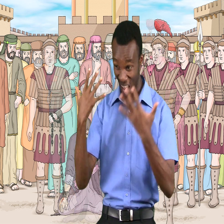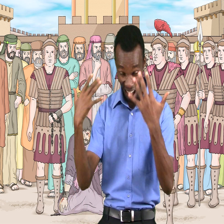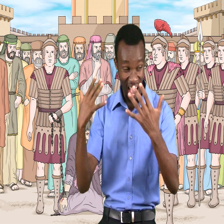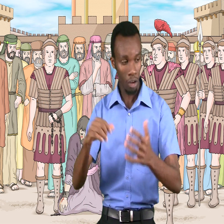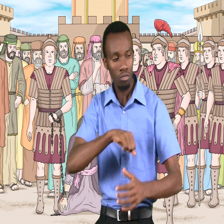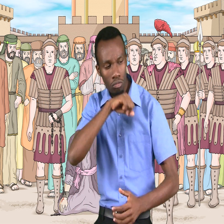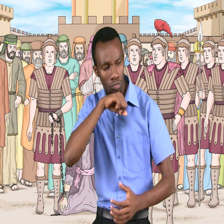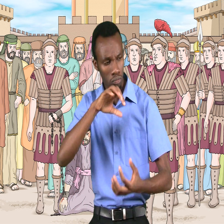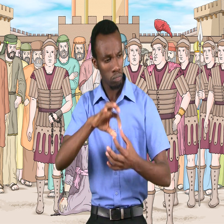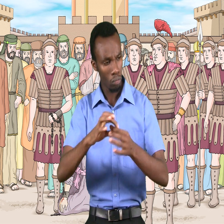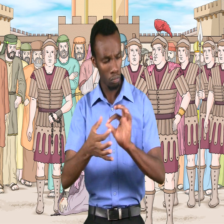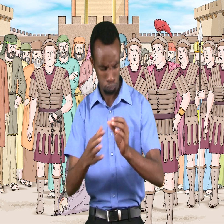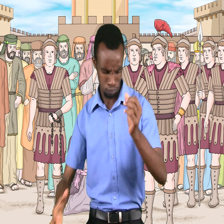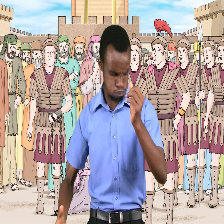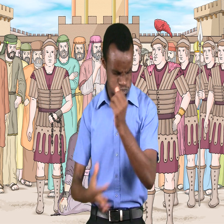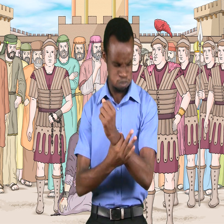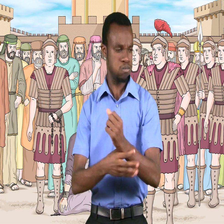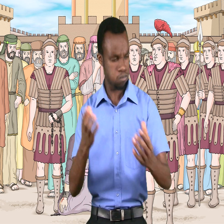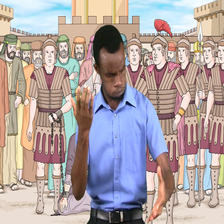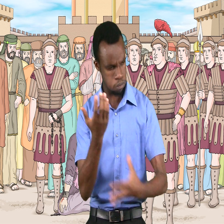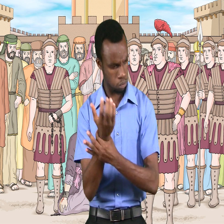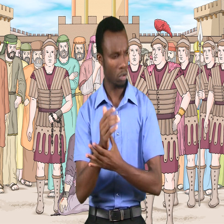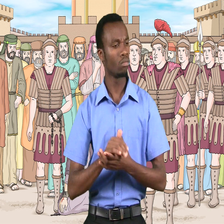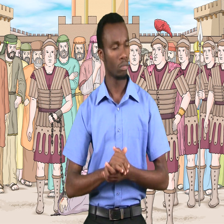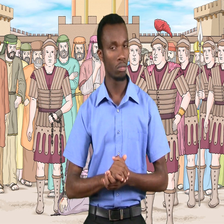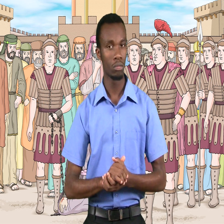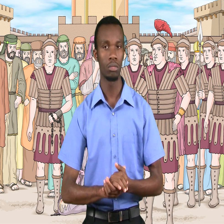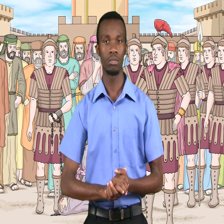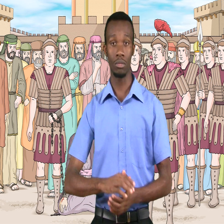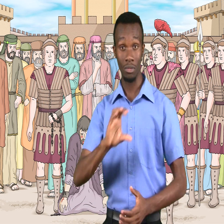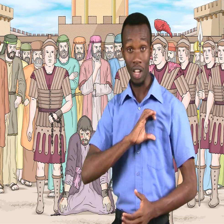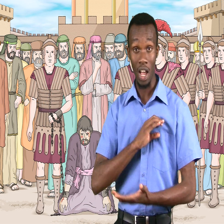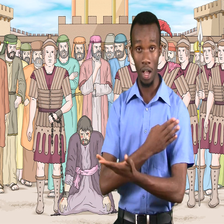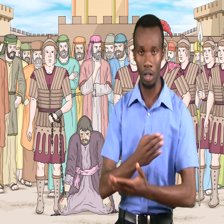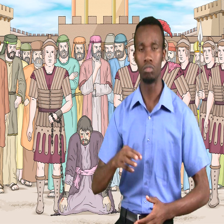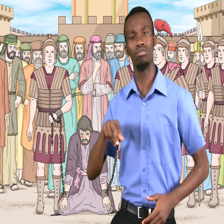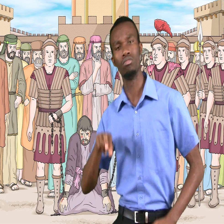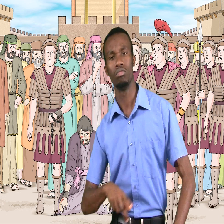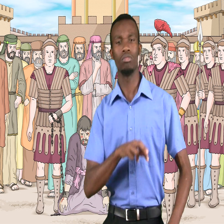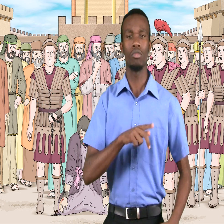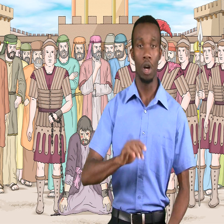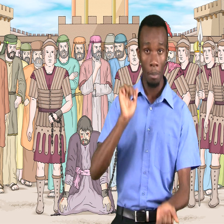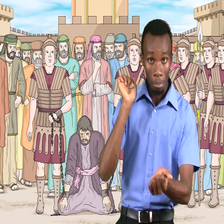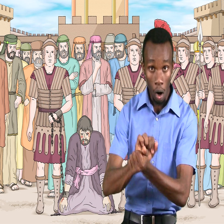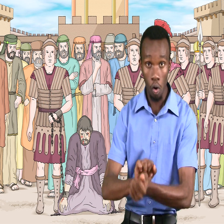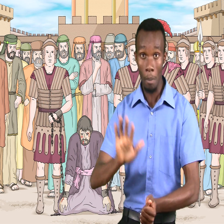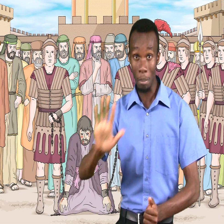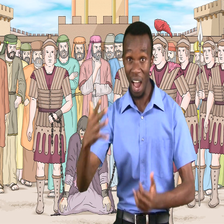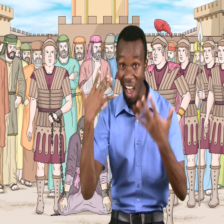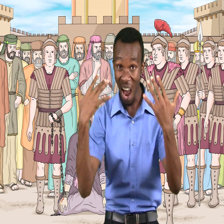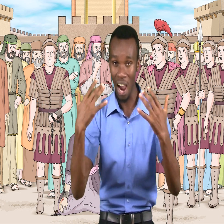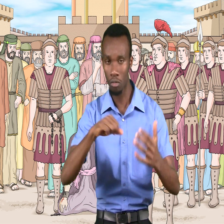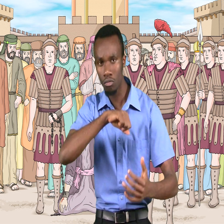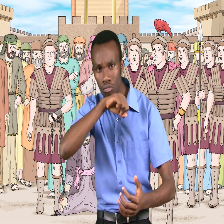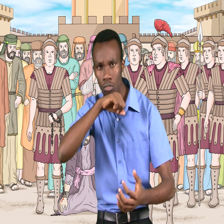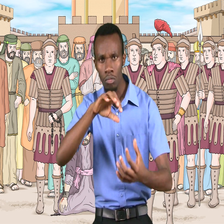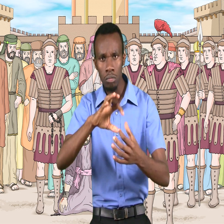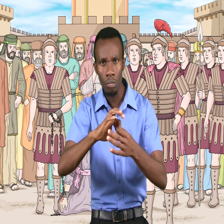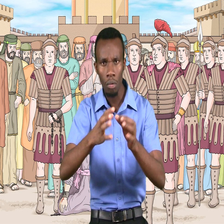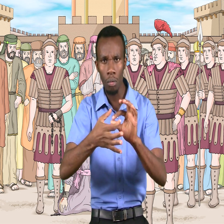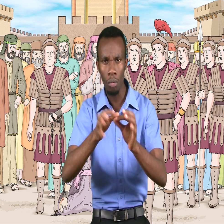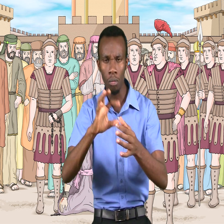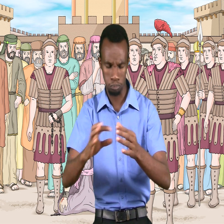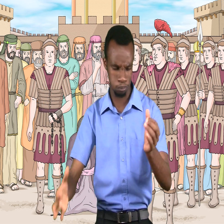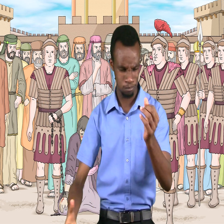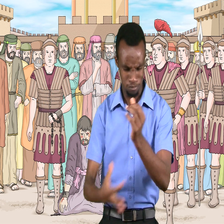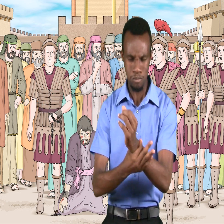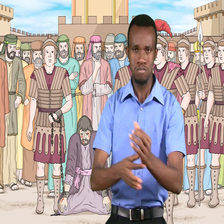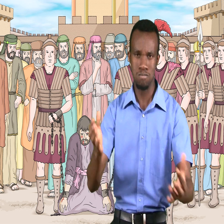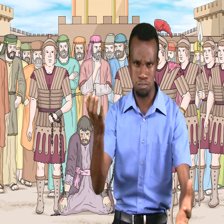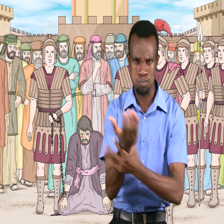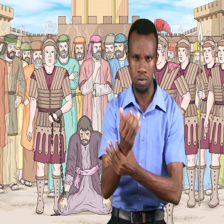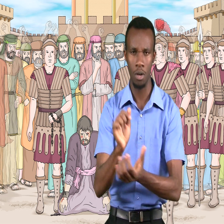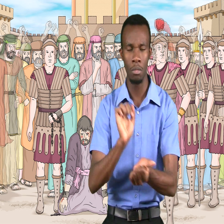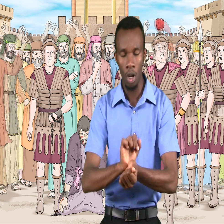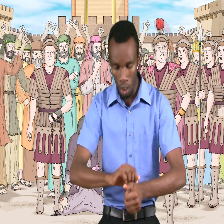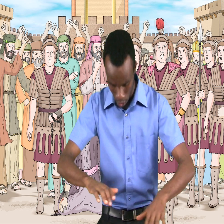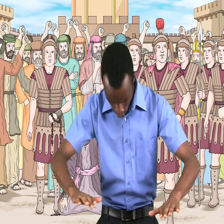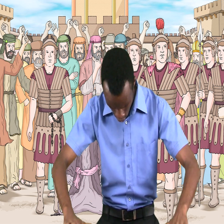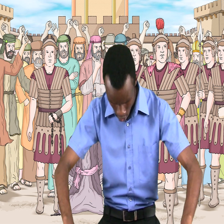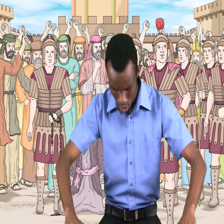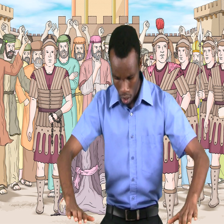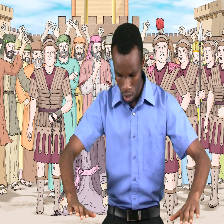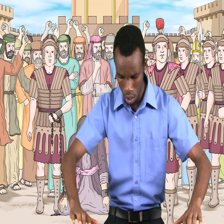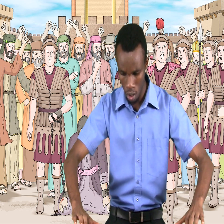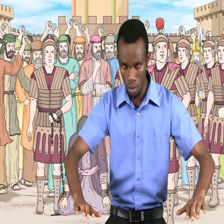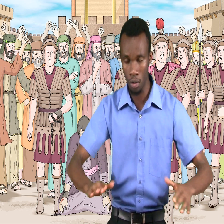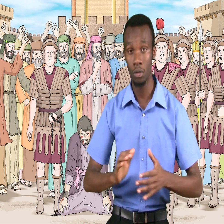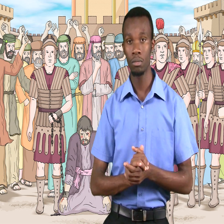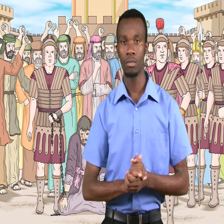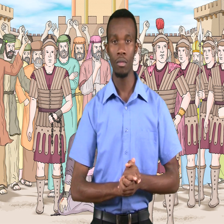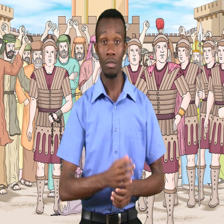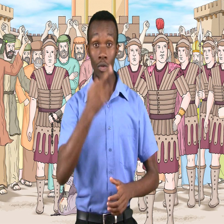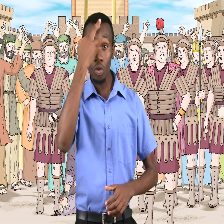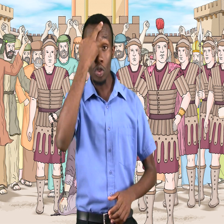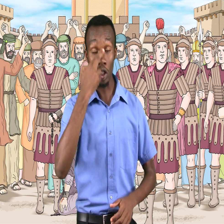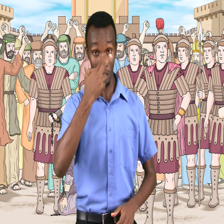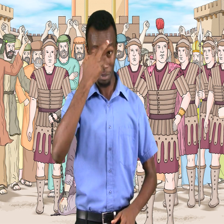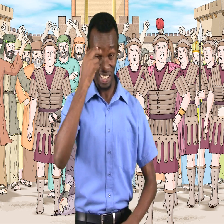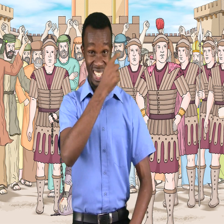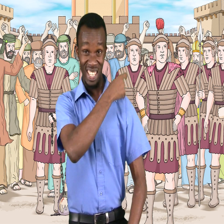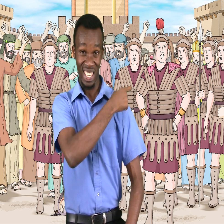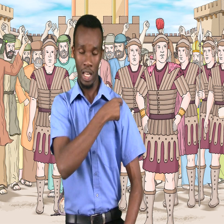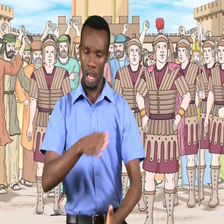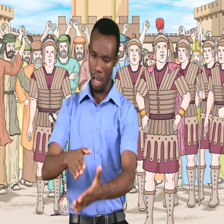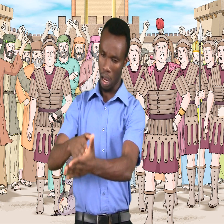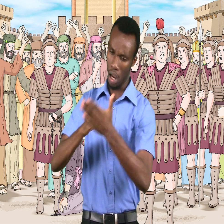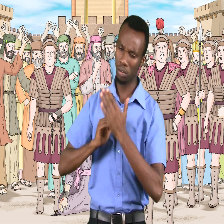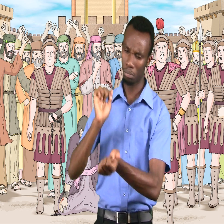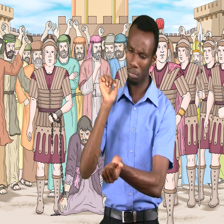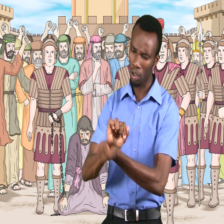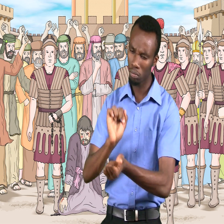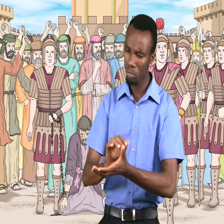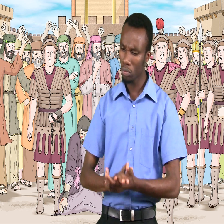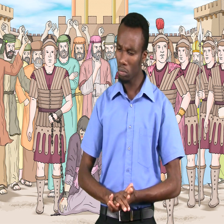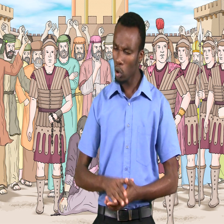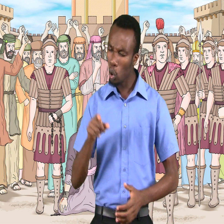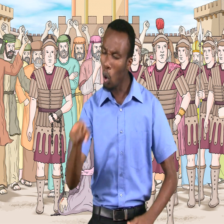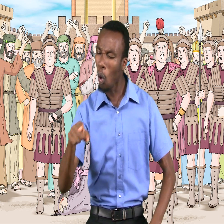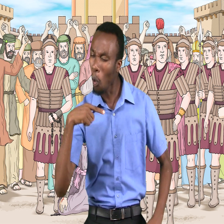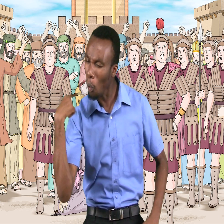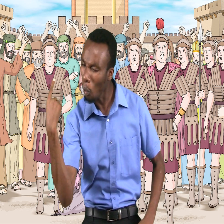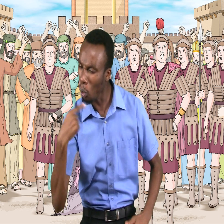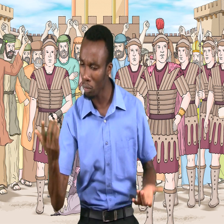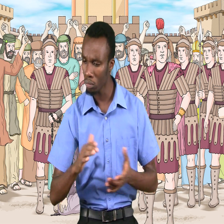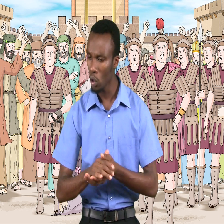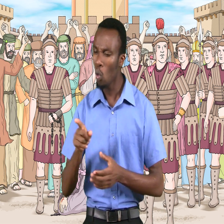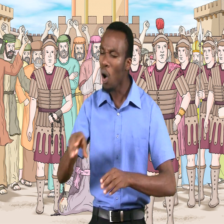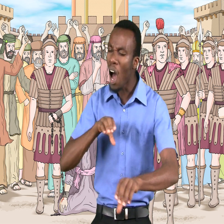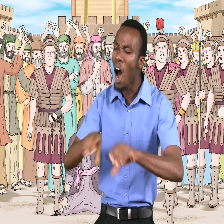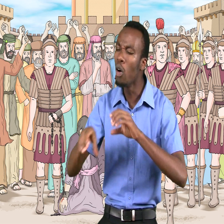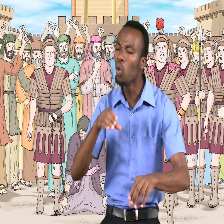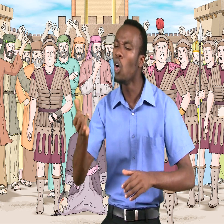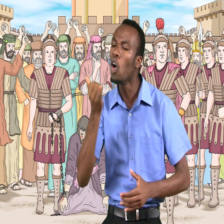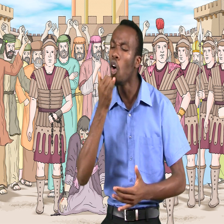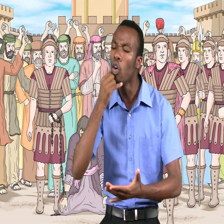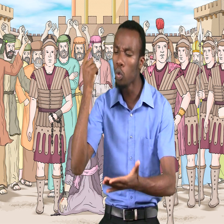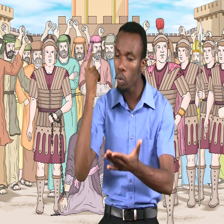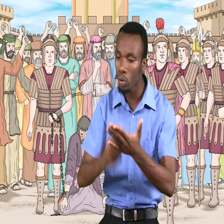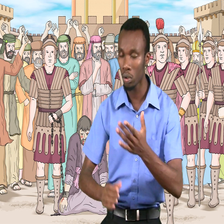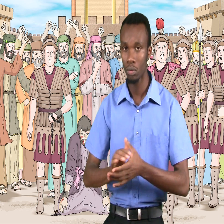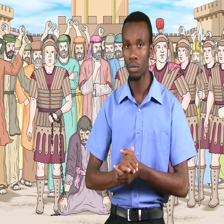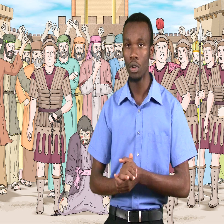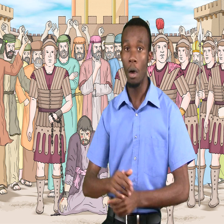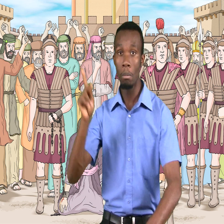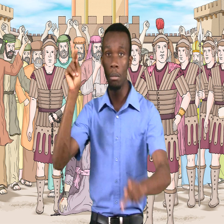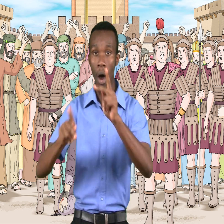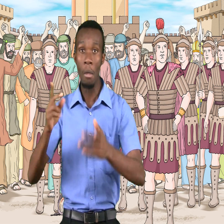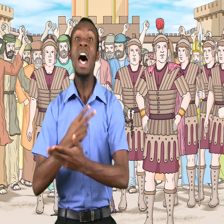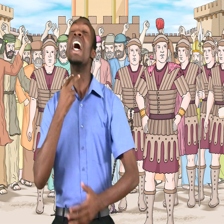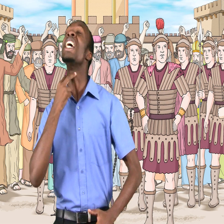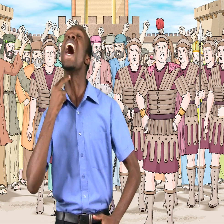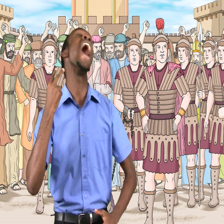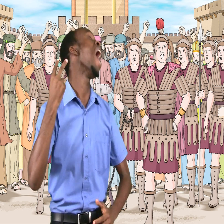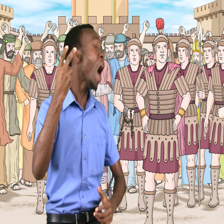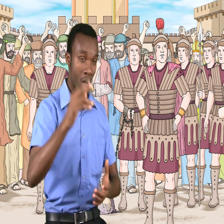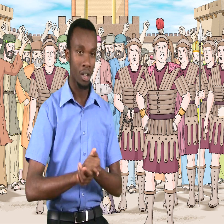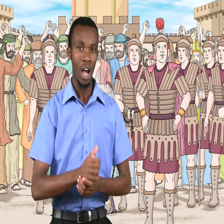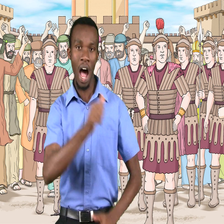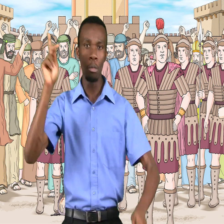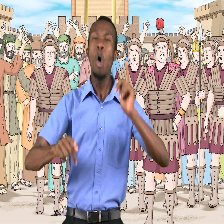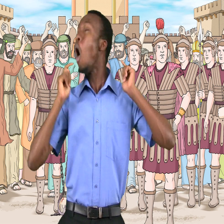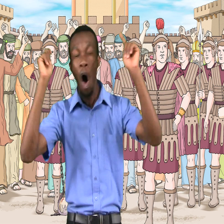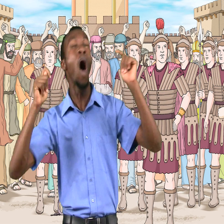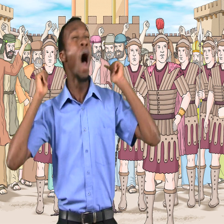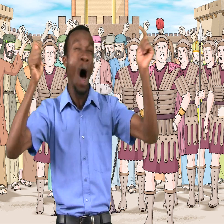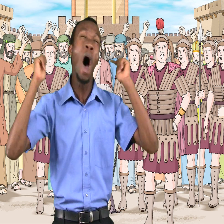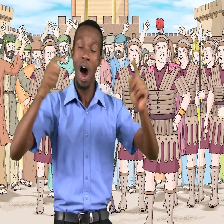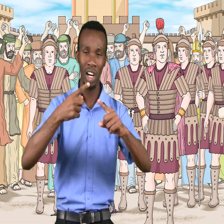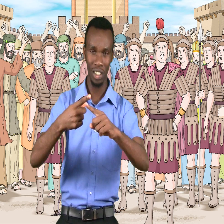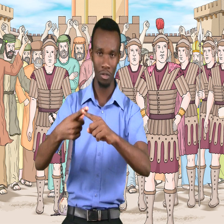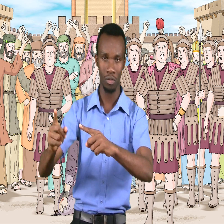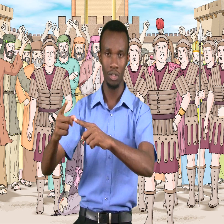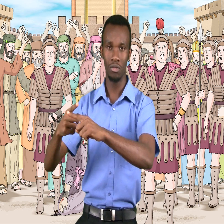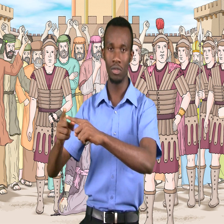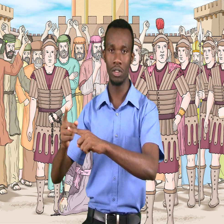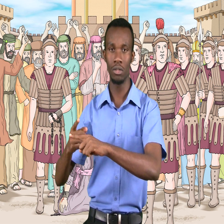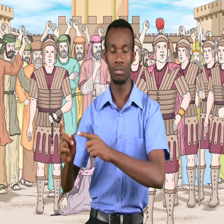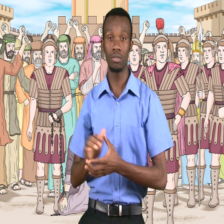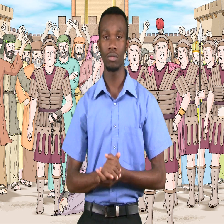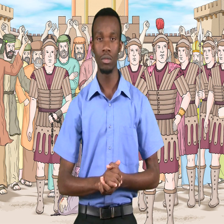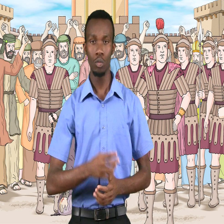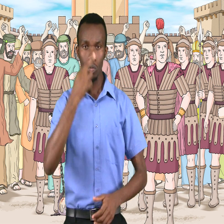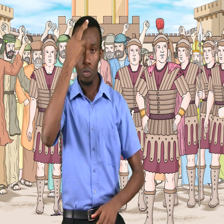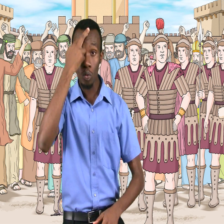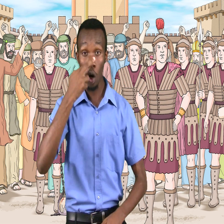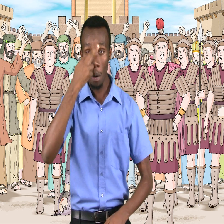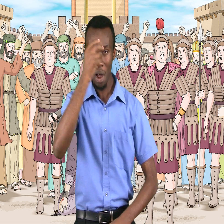The commander came up and arrested Paul, ordering that he be bound with two chains. Then he asked who he was and what he had done.